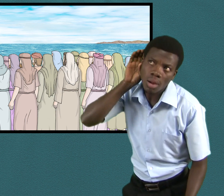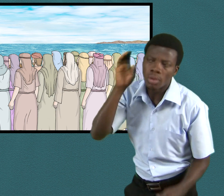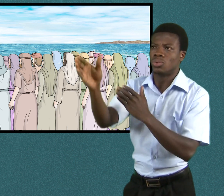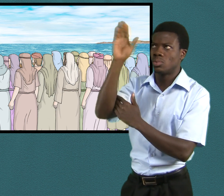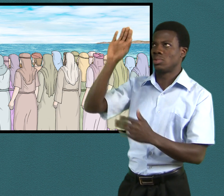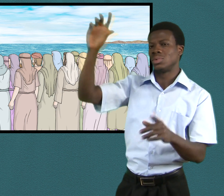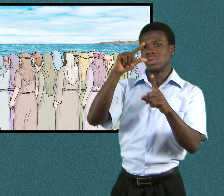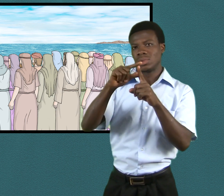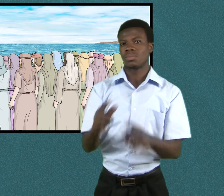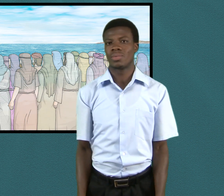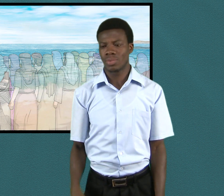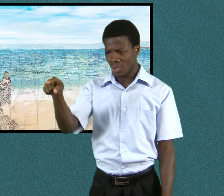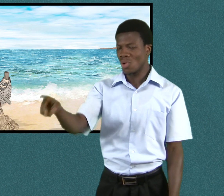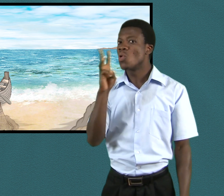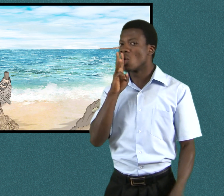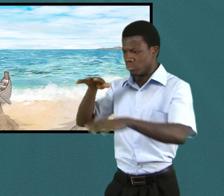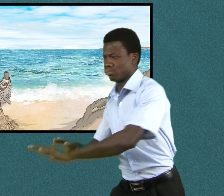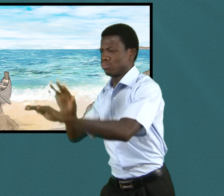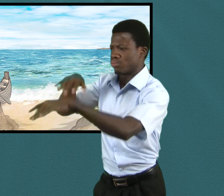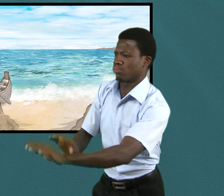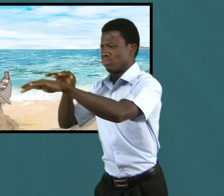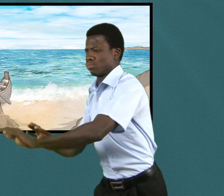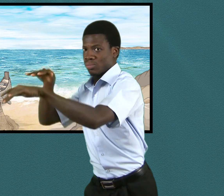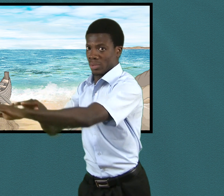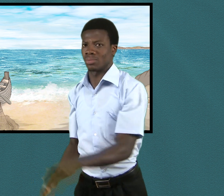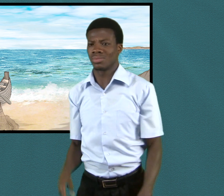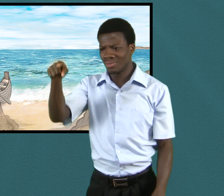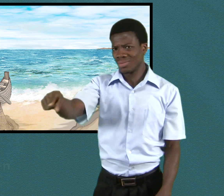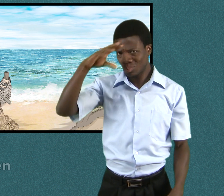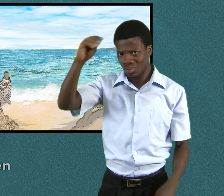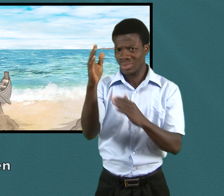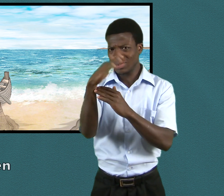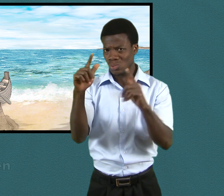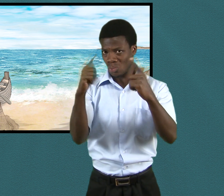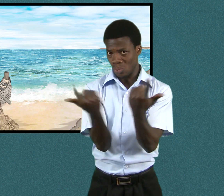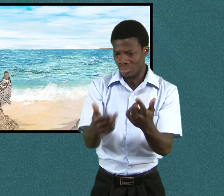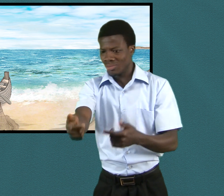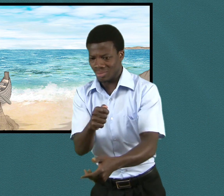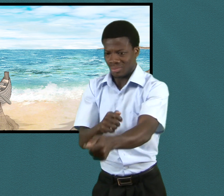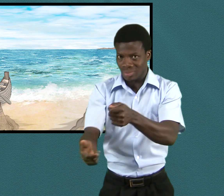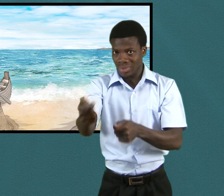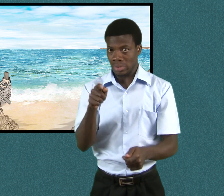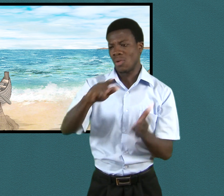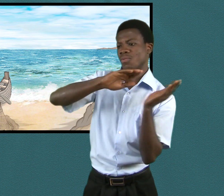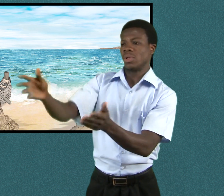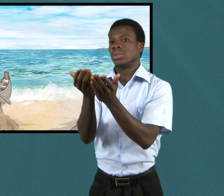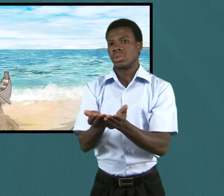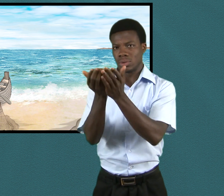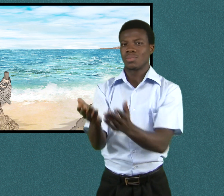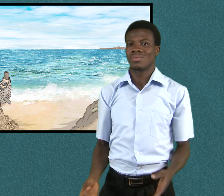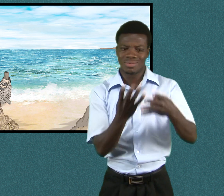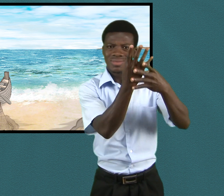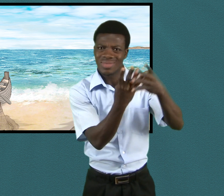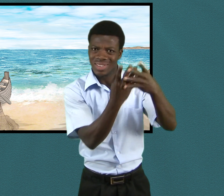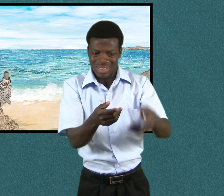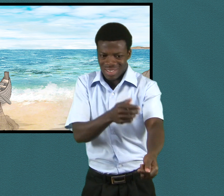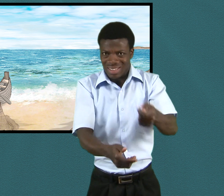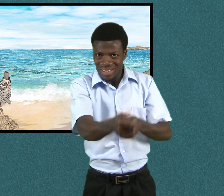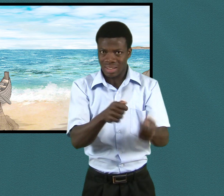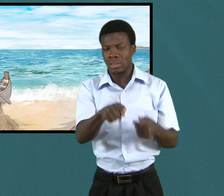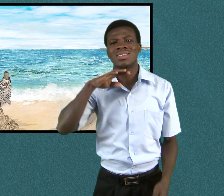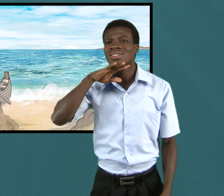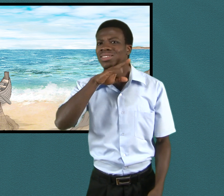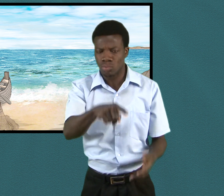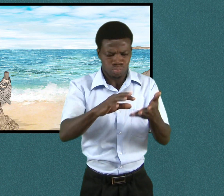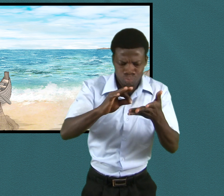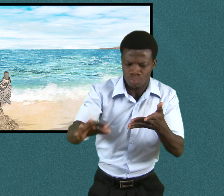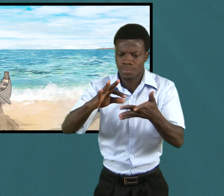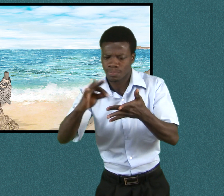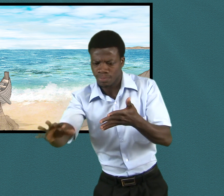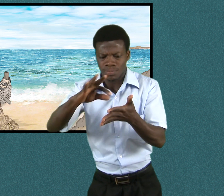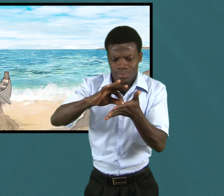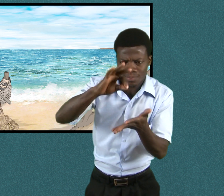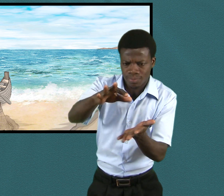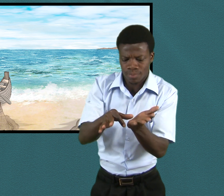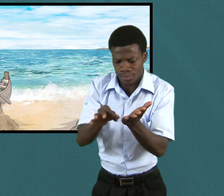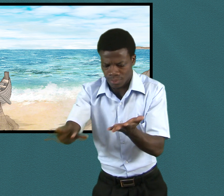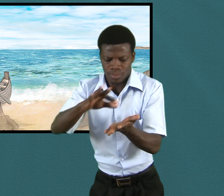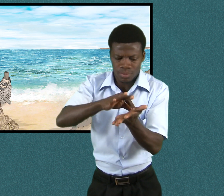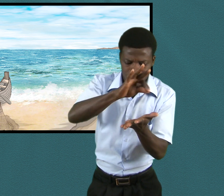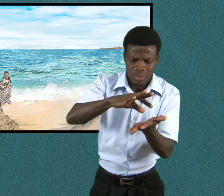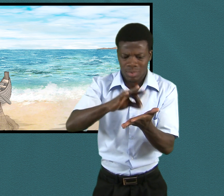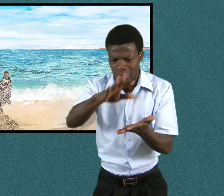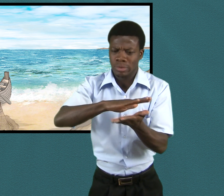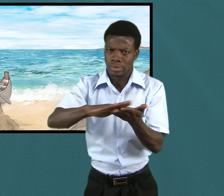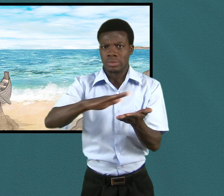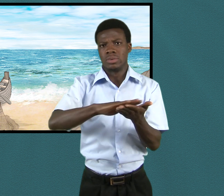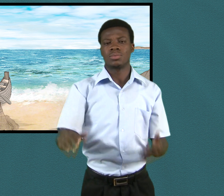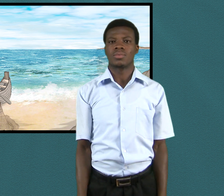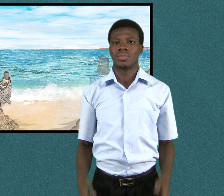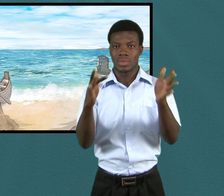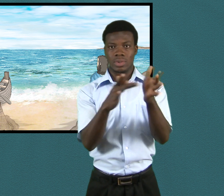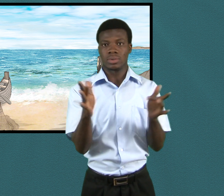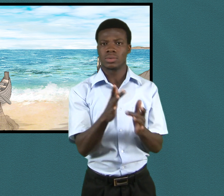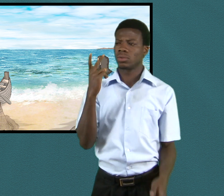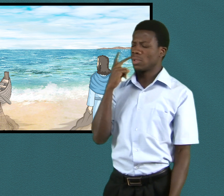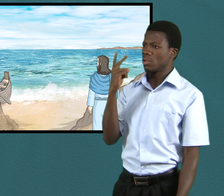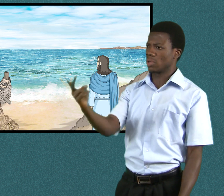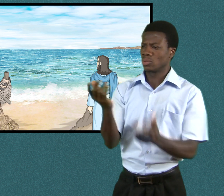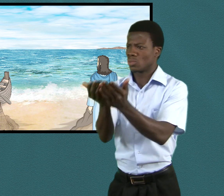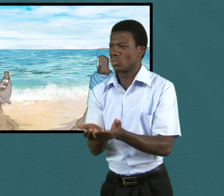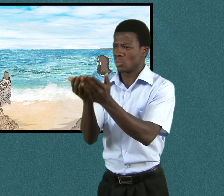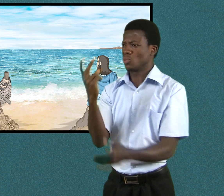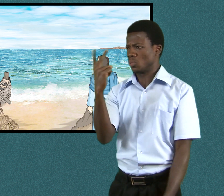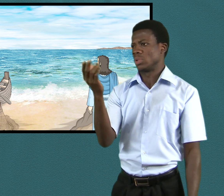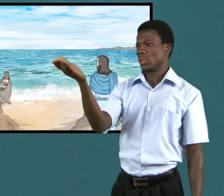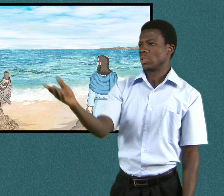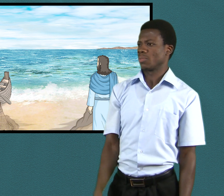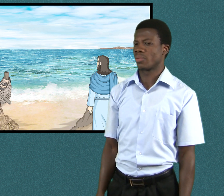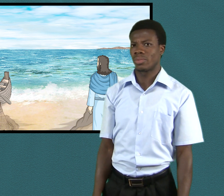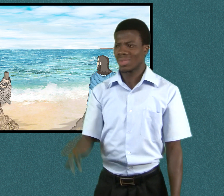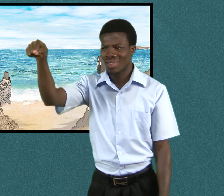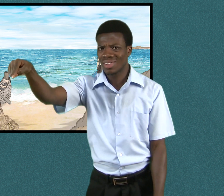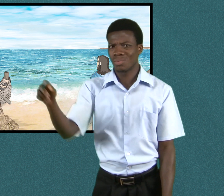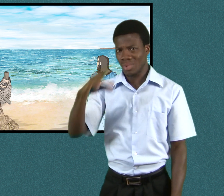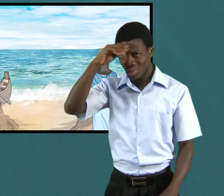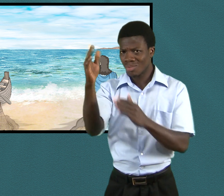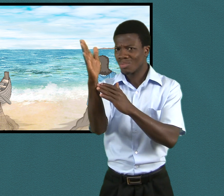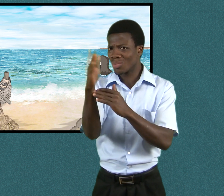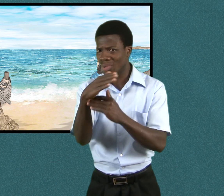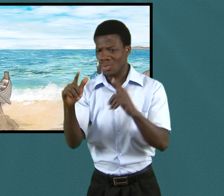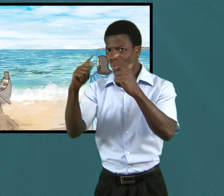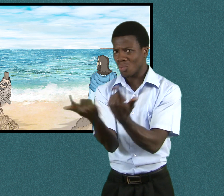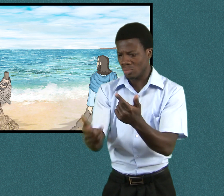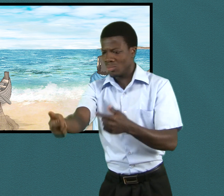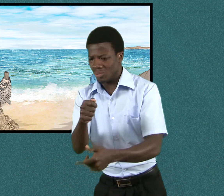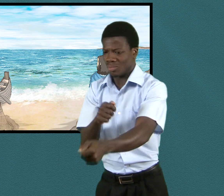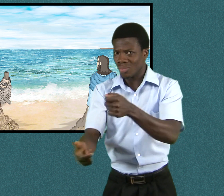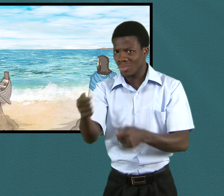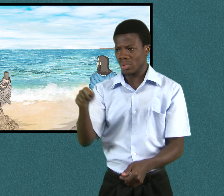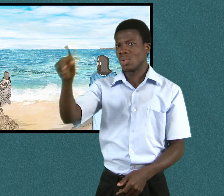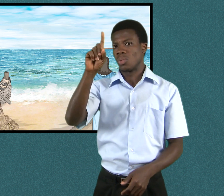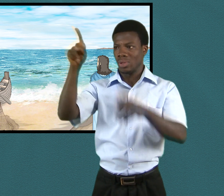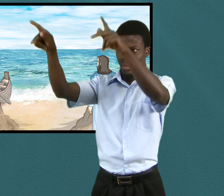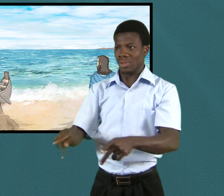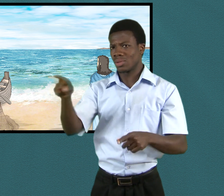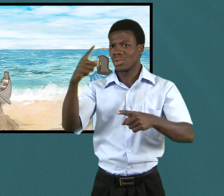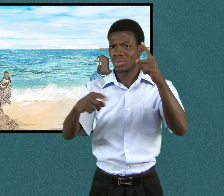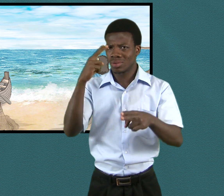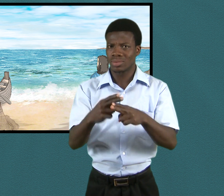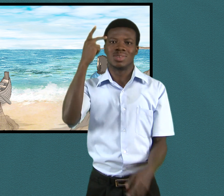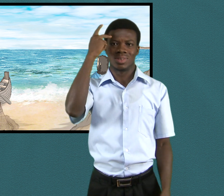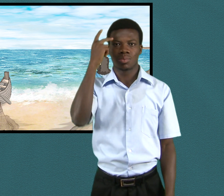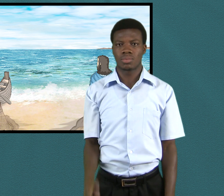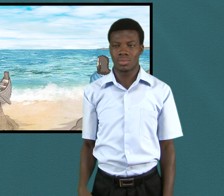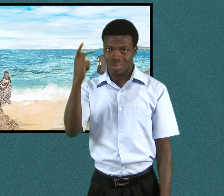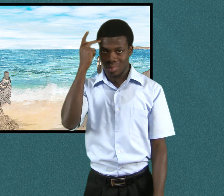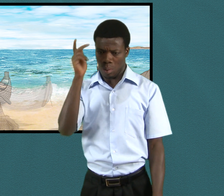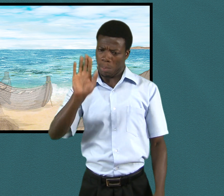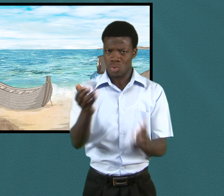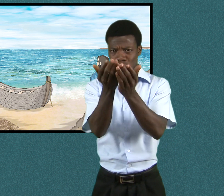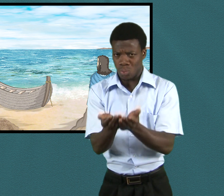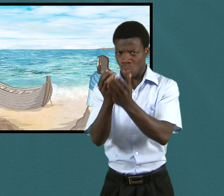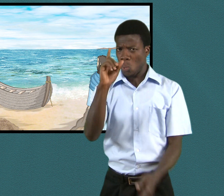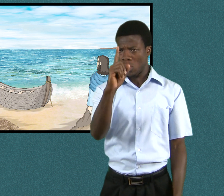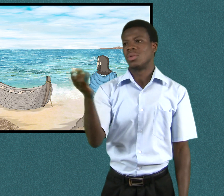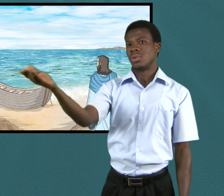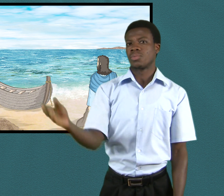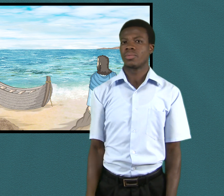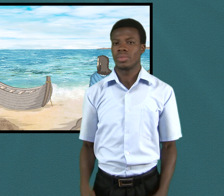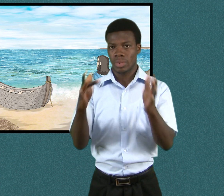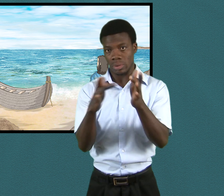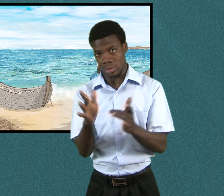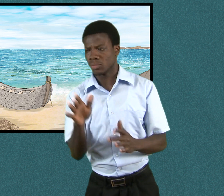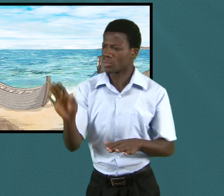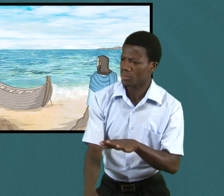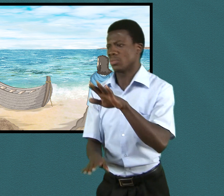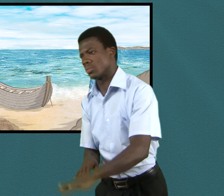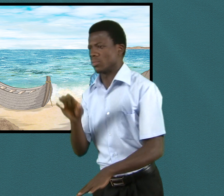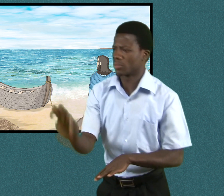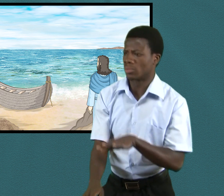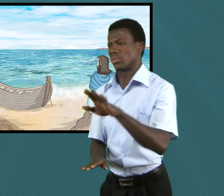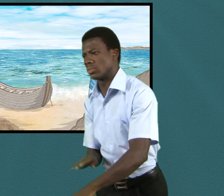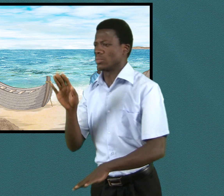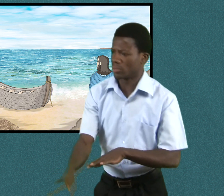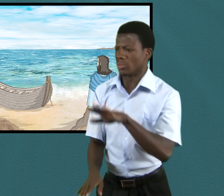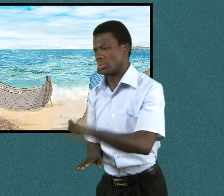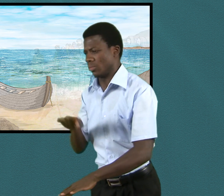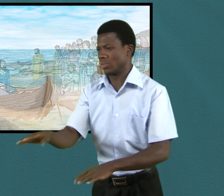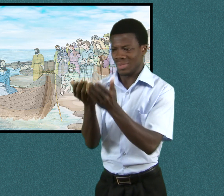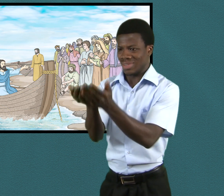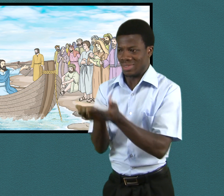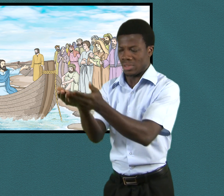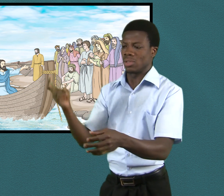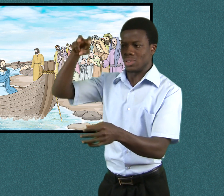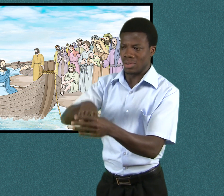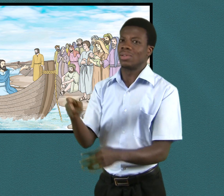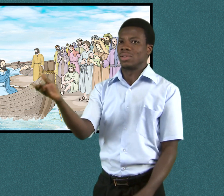The fishermen had left them and were washing their nets.